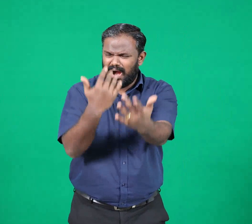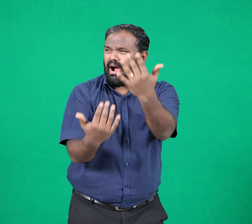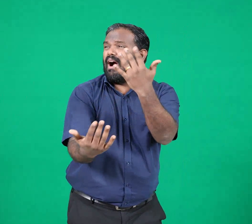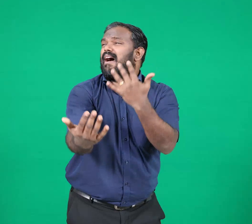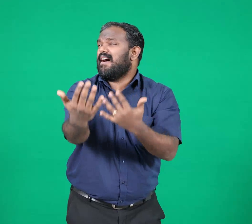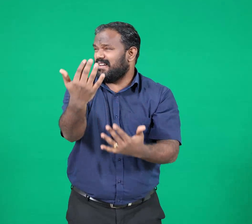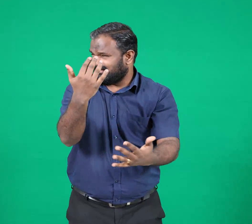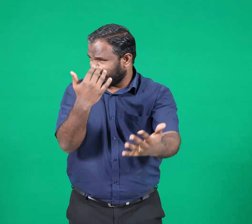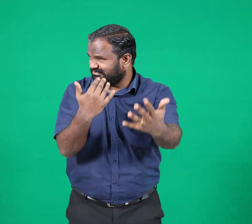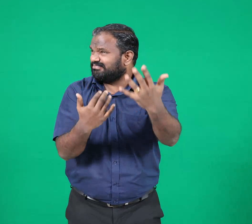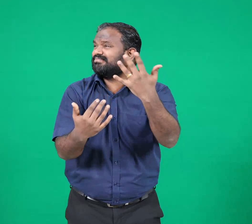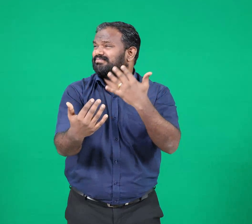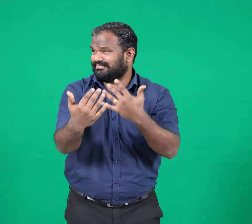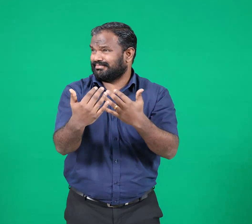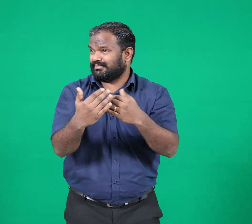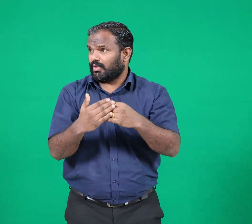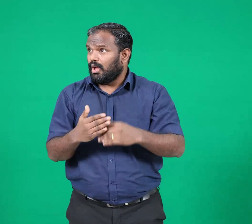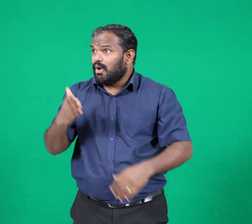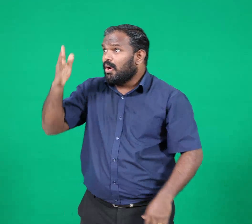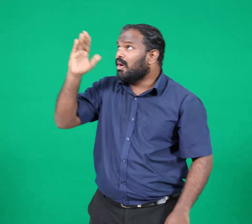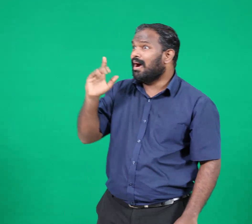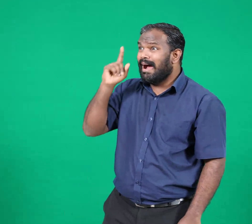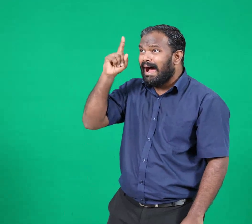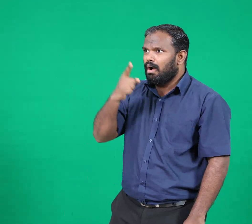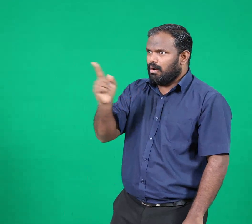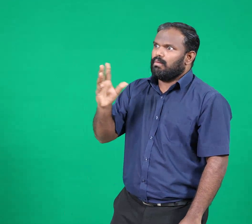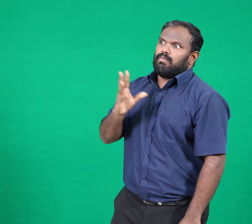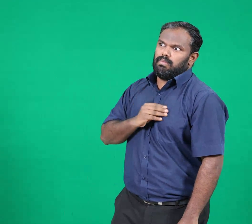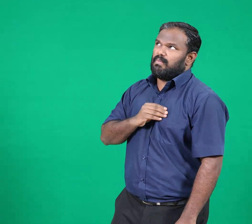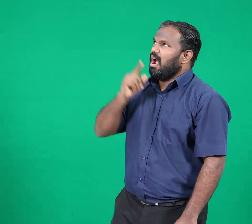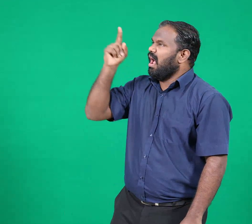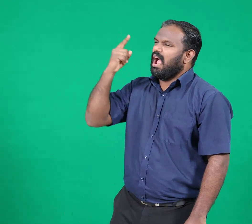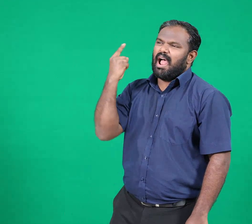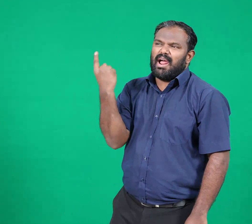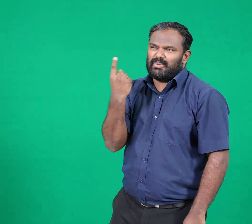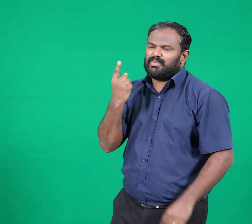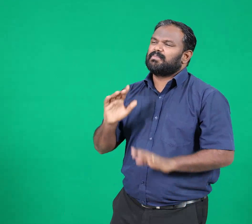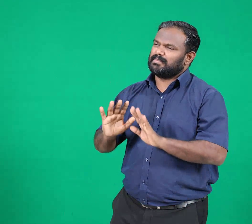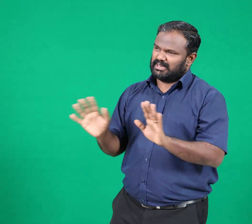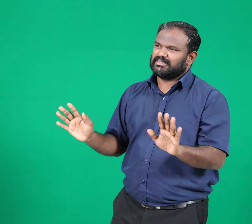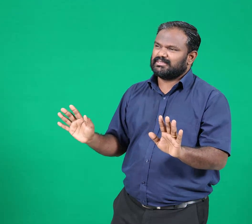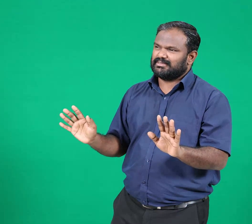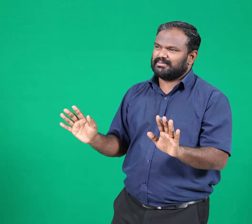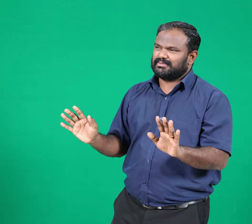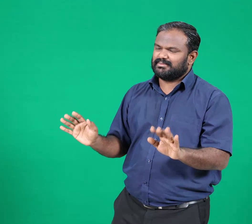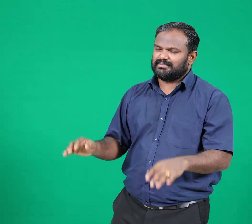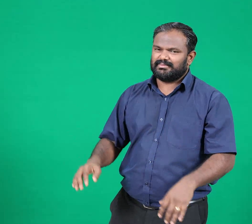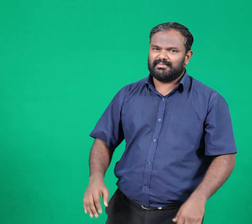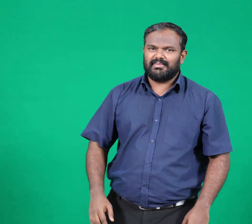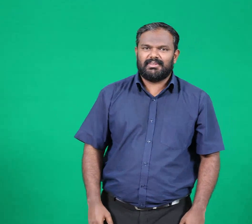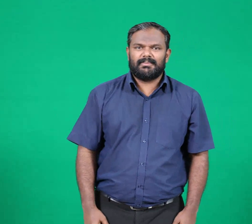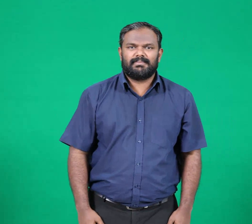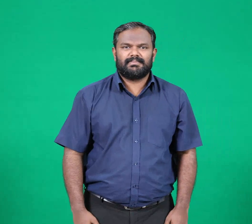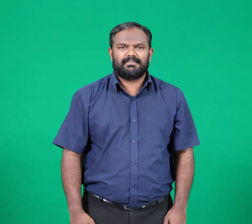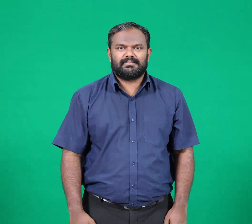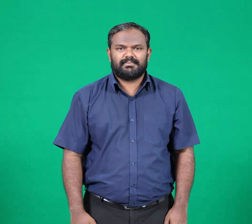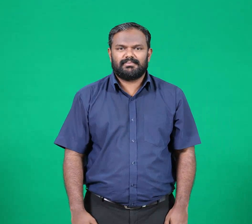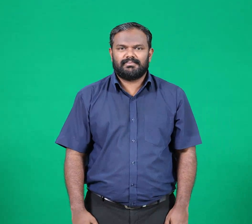Yes, I tell you, fear Him!